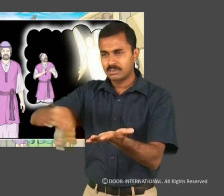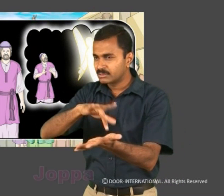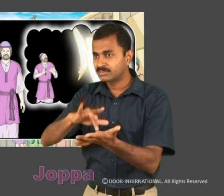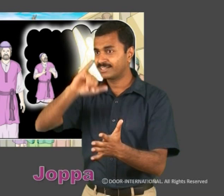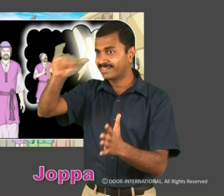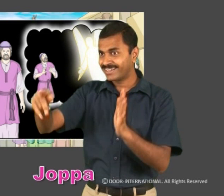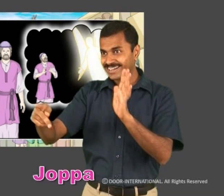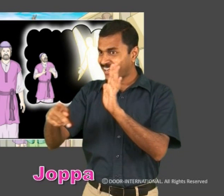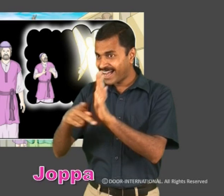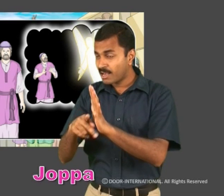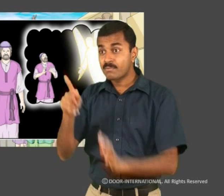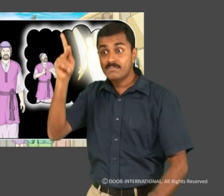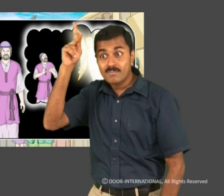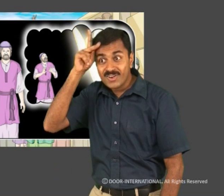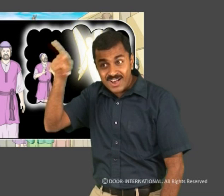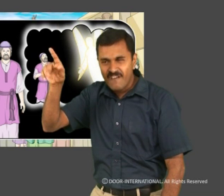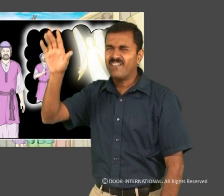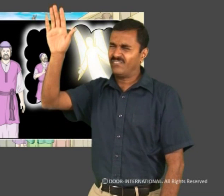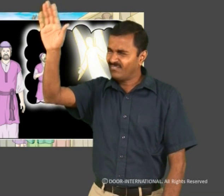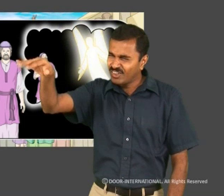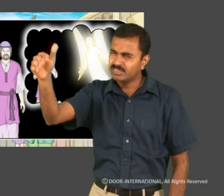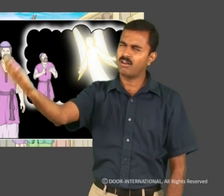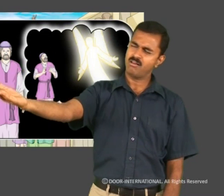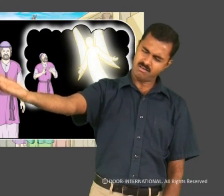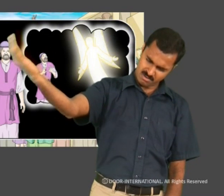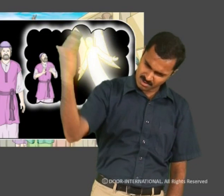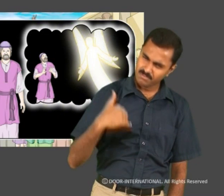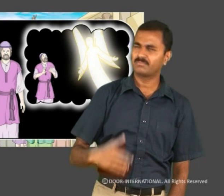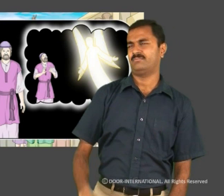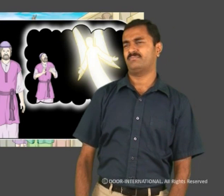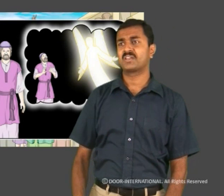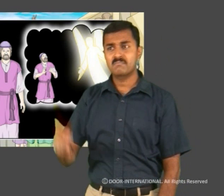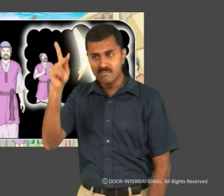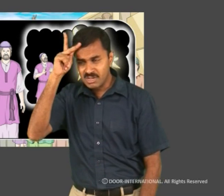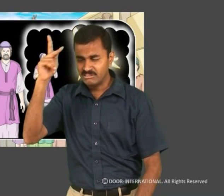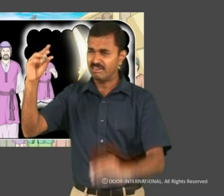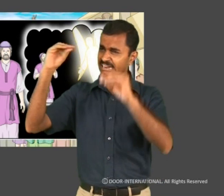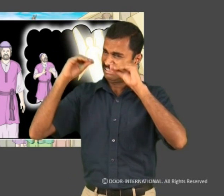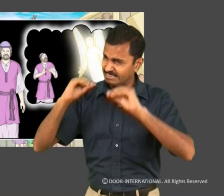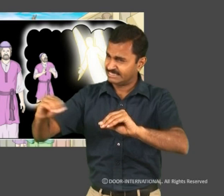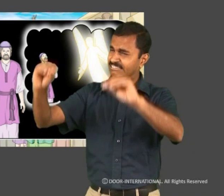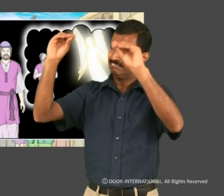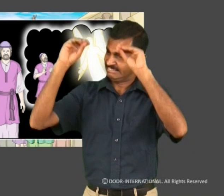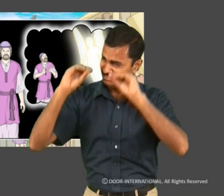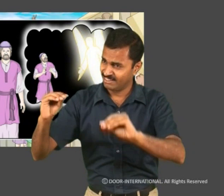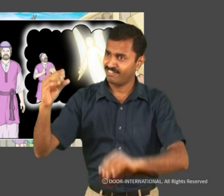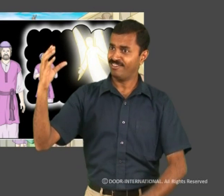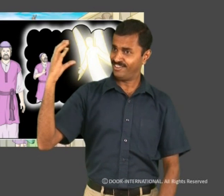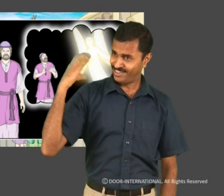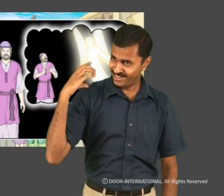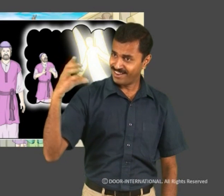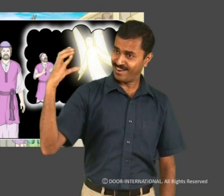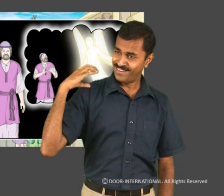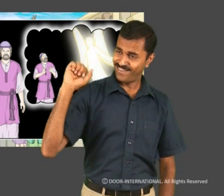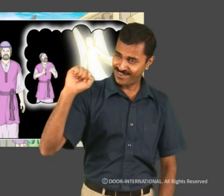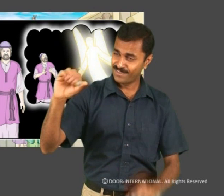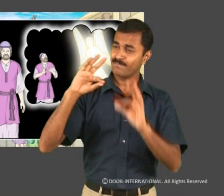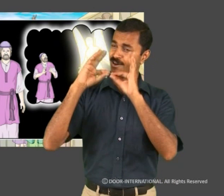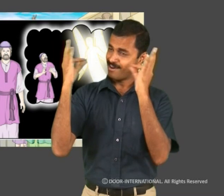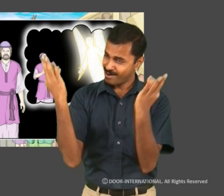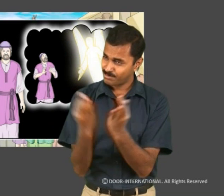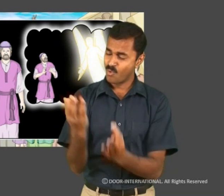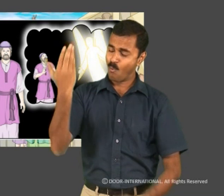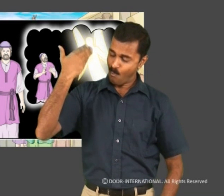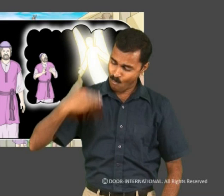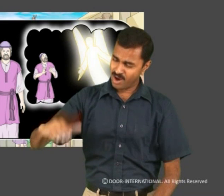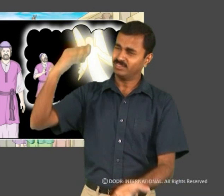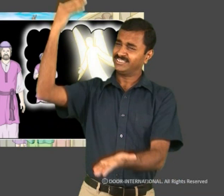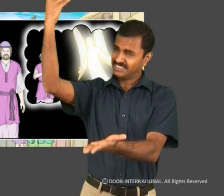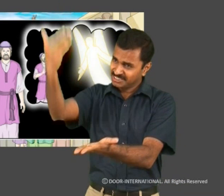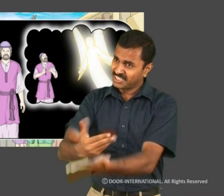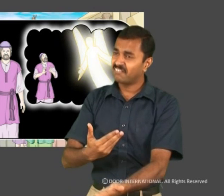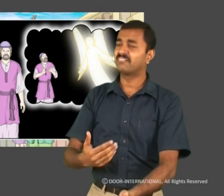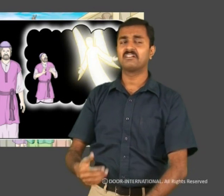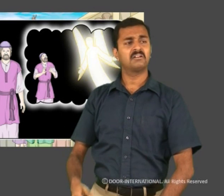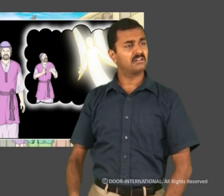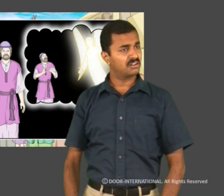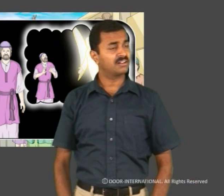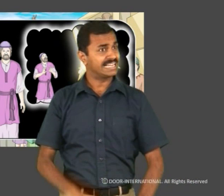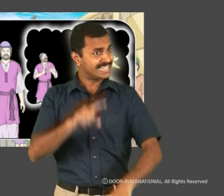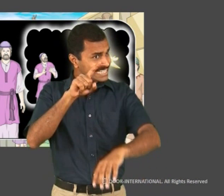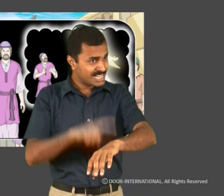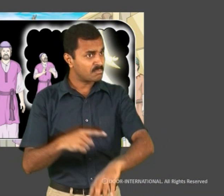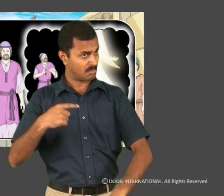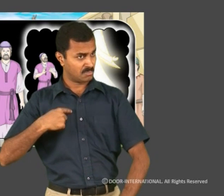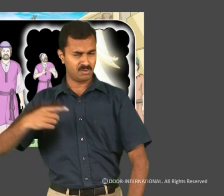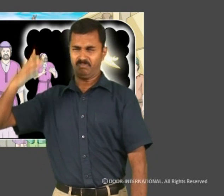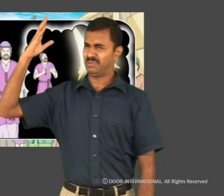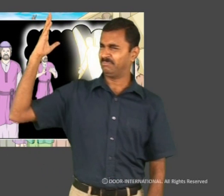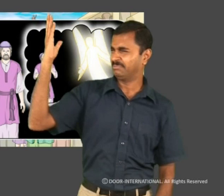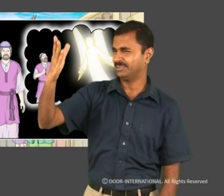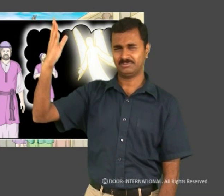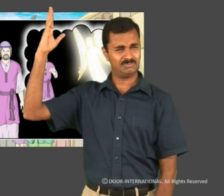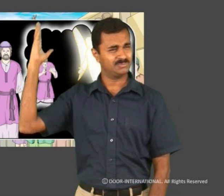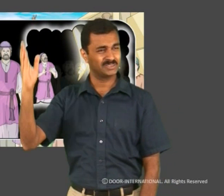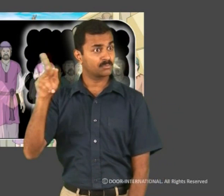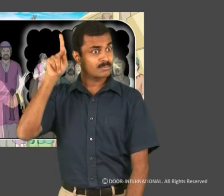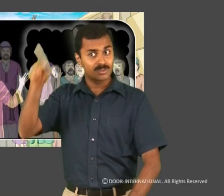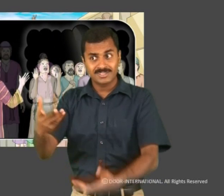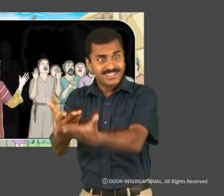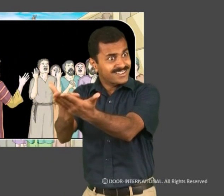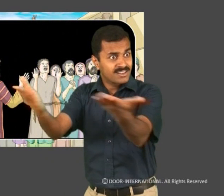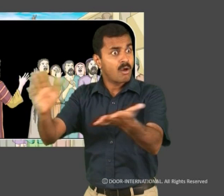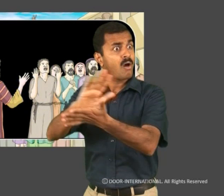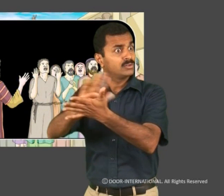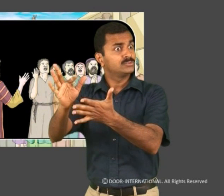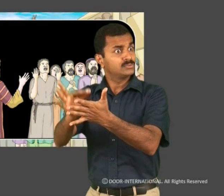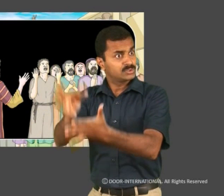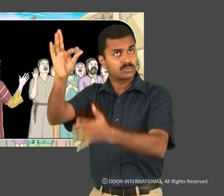He will convey to you a message by which you and all your household will be saved.’